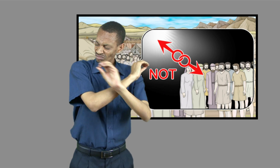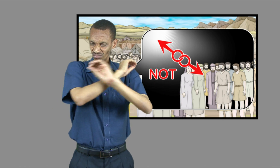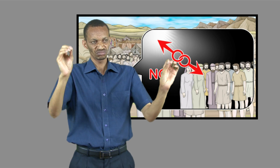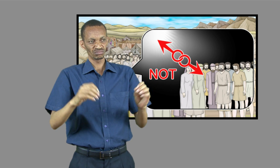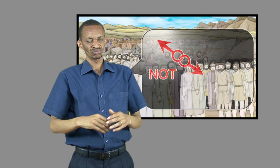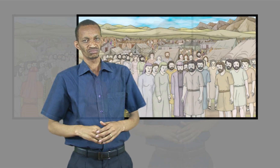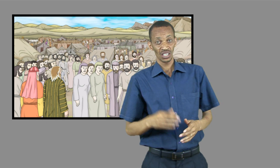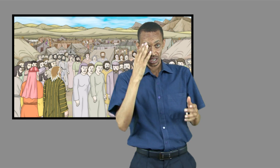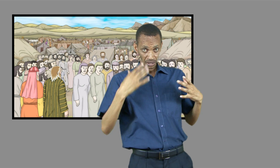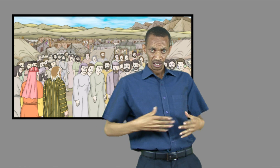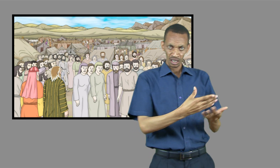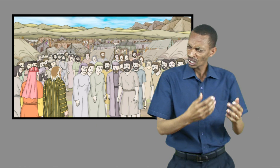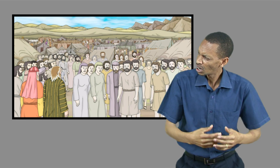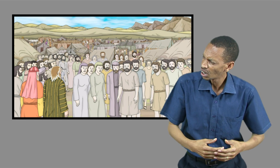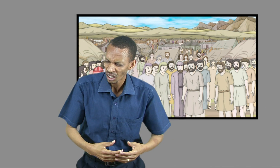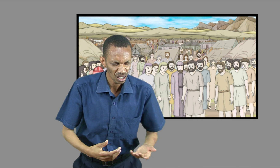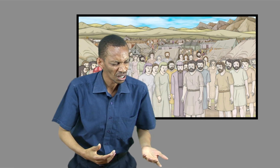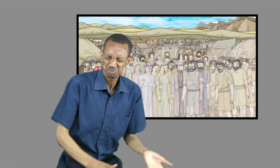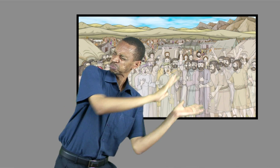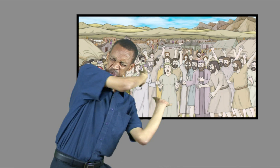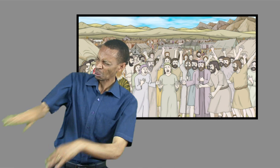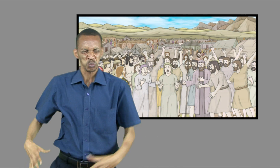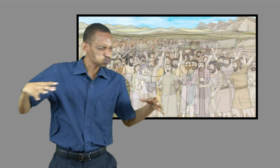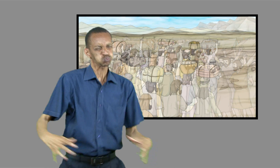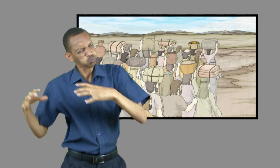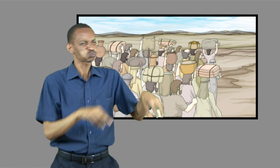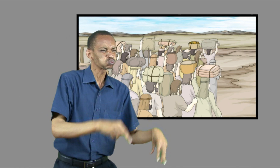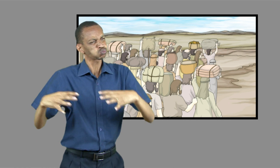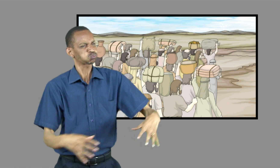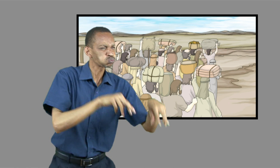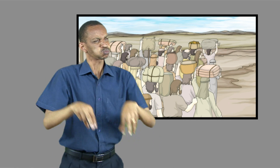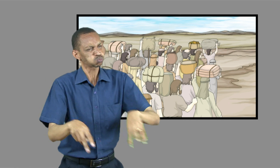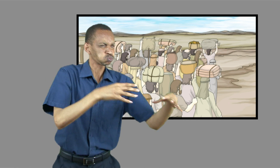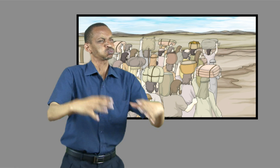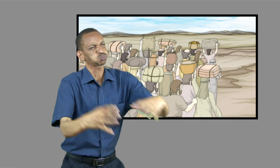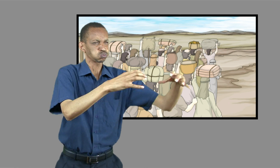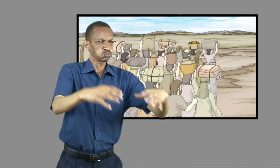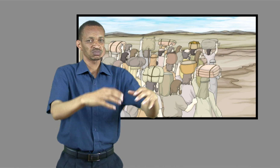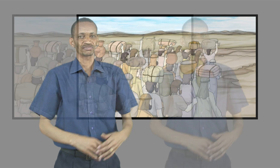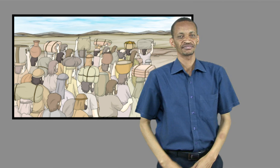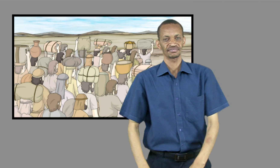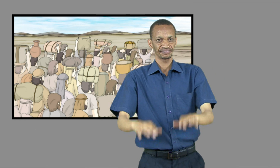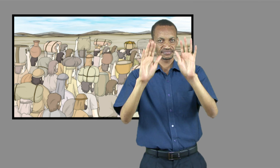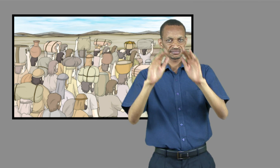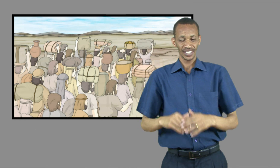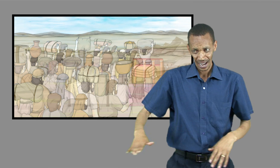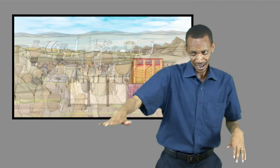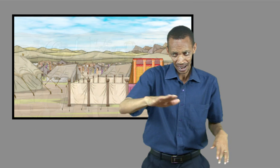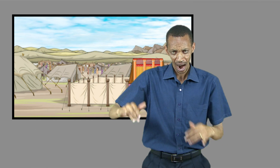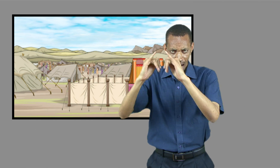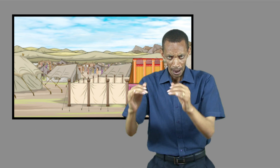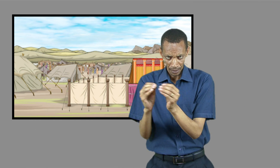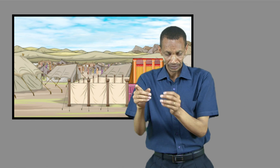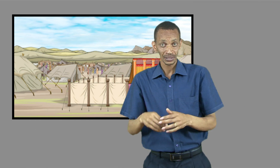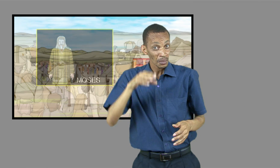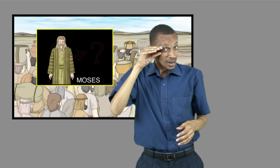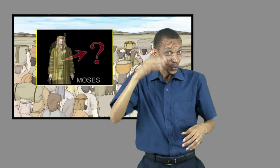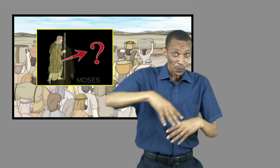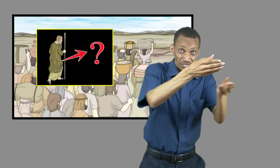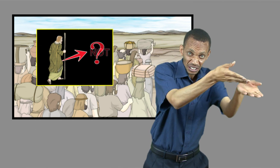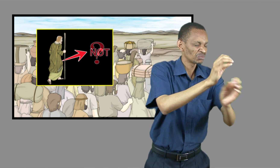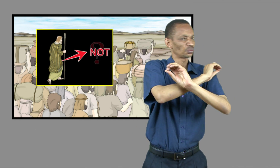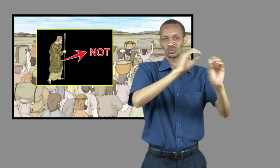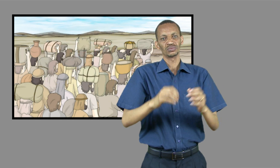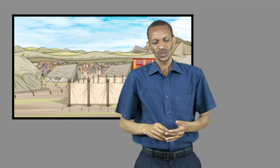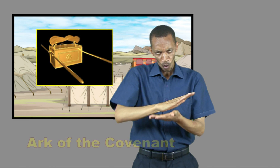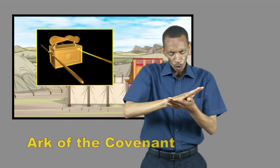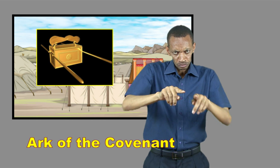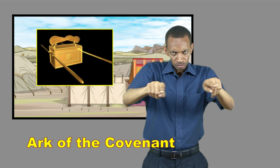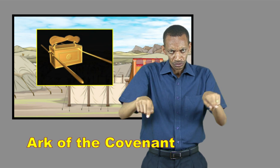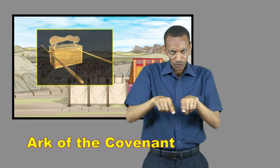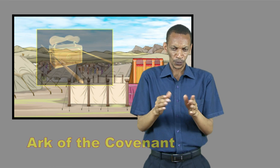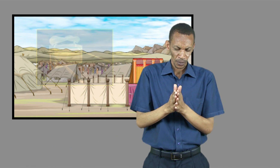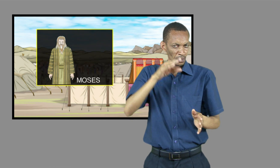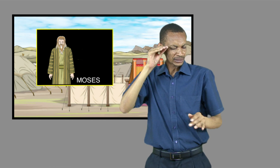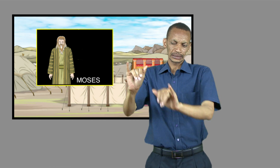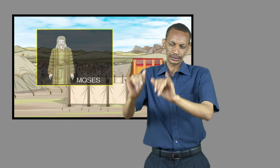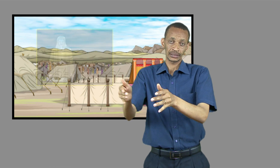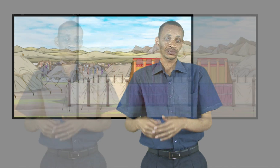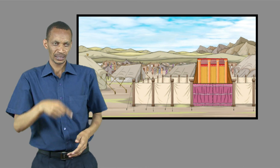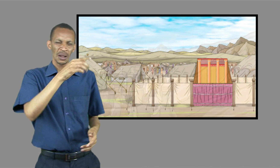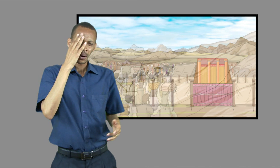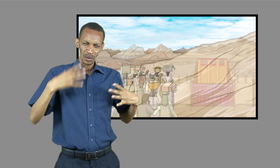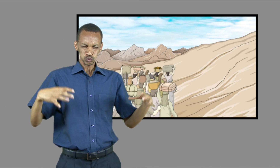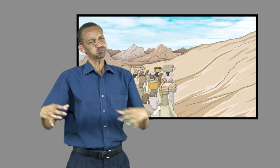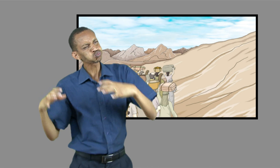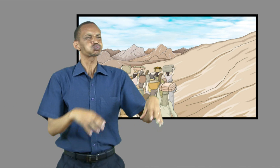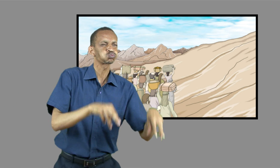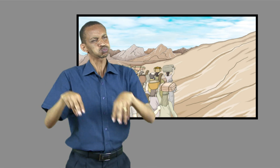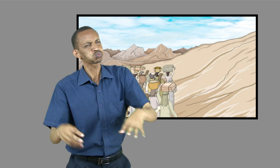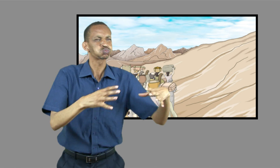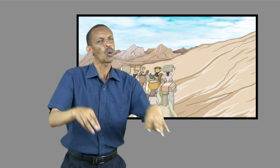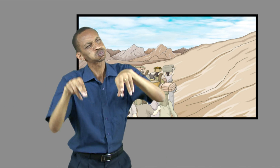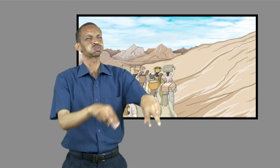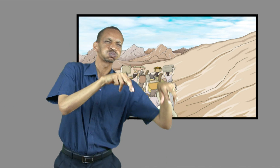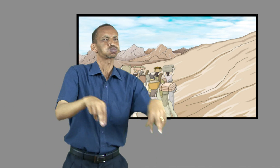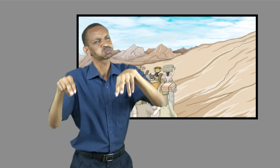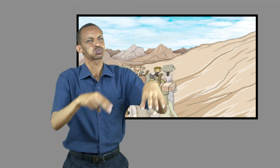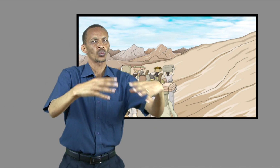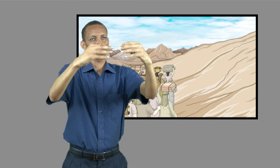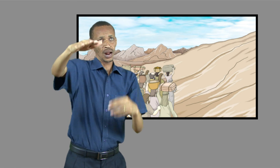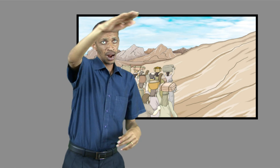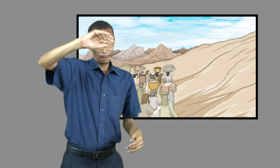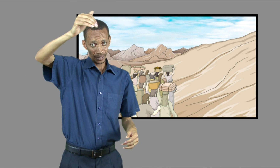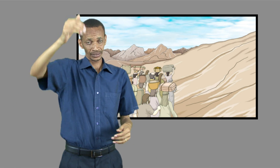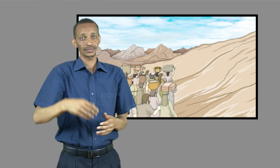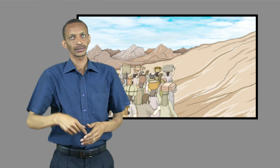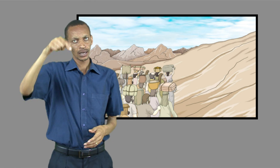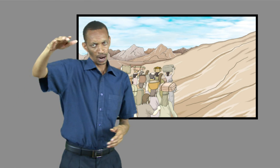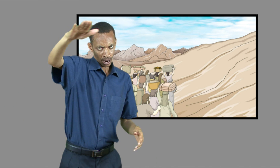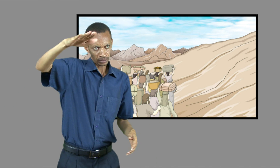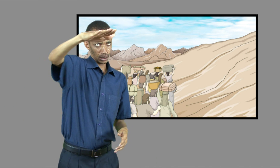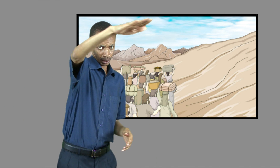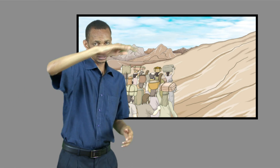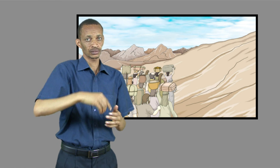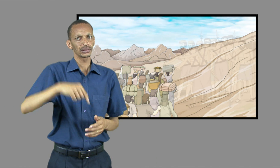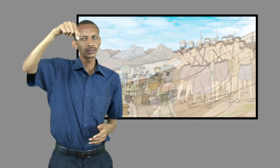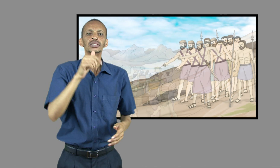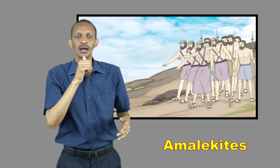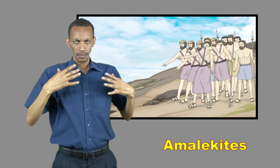But they dared to go up to the ridge of the hill country, though neither Moses nor the ark of the covenant of the LORD moved from the camp.